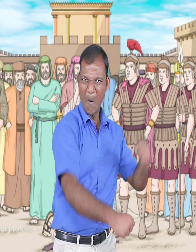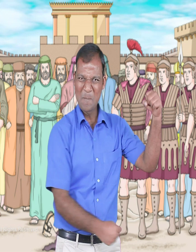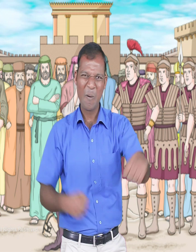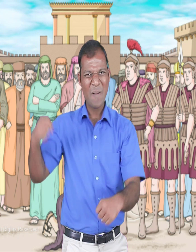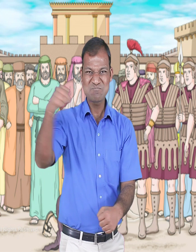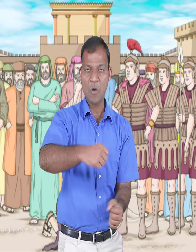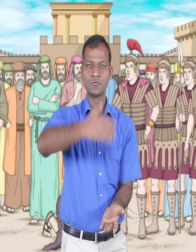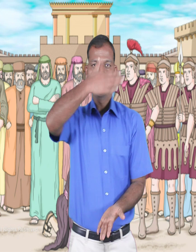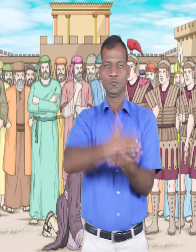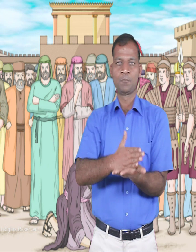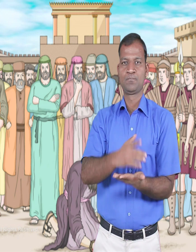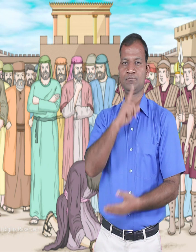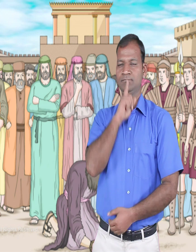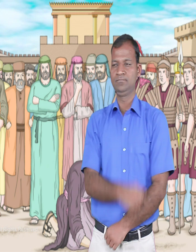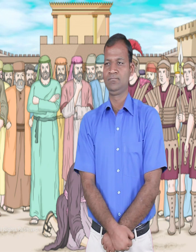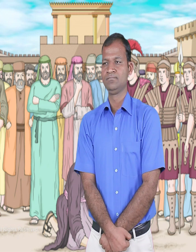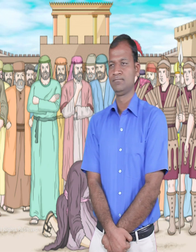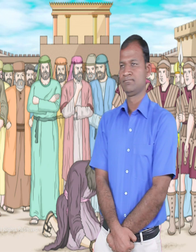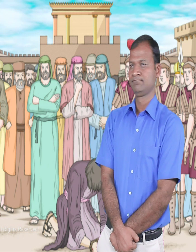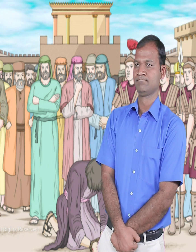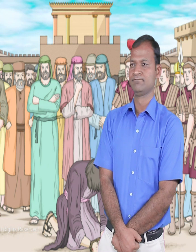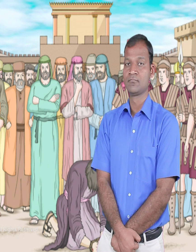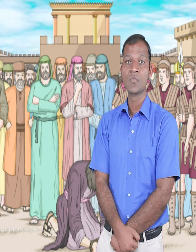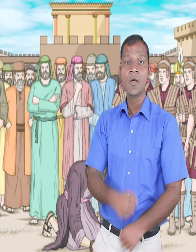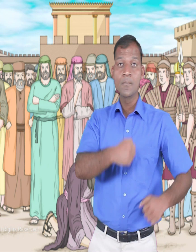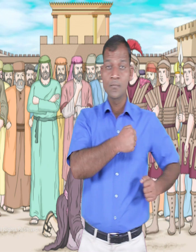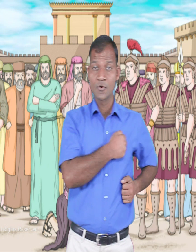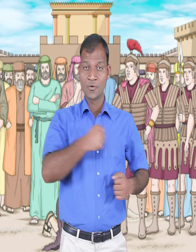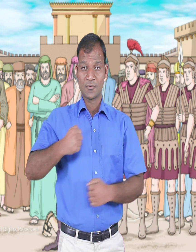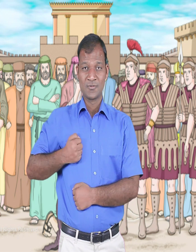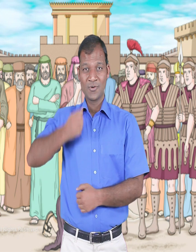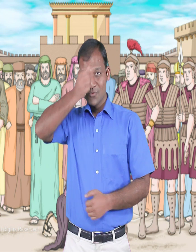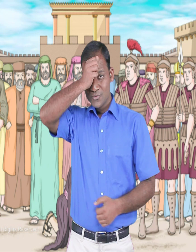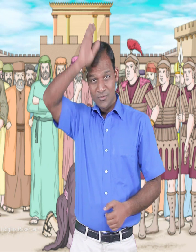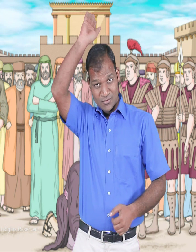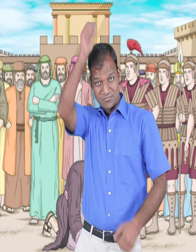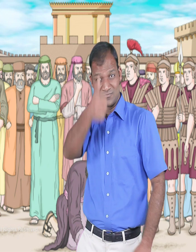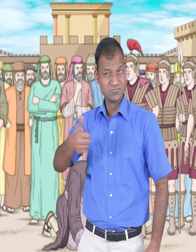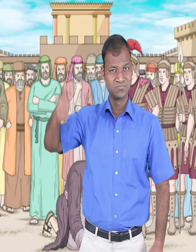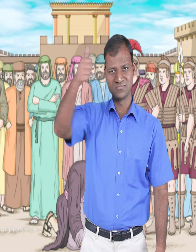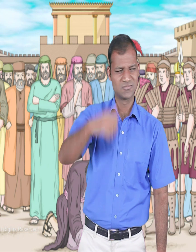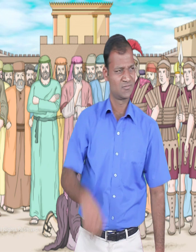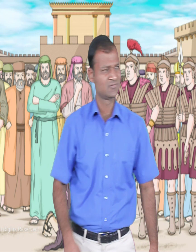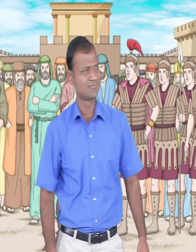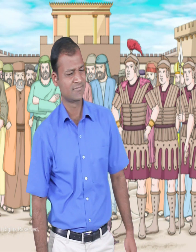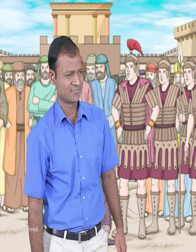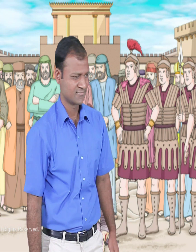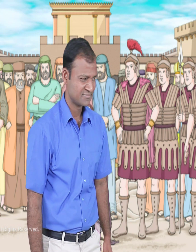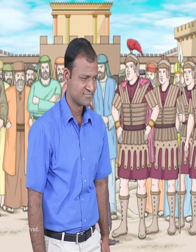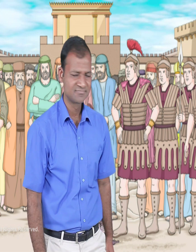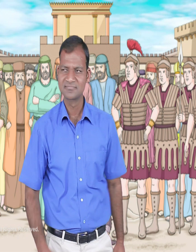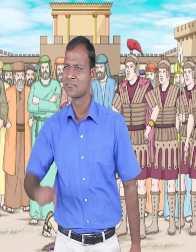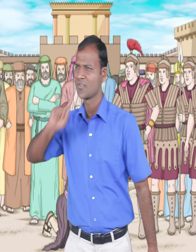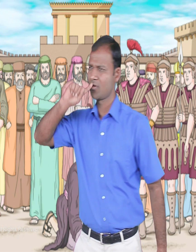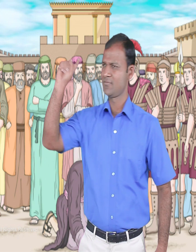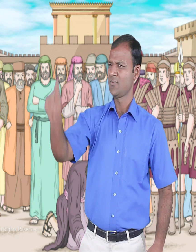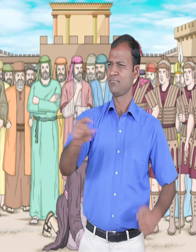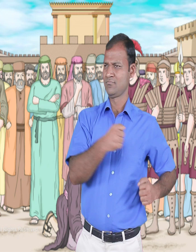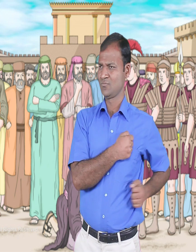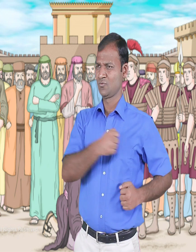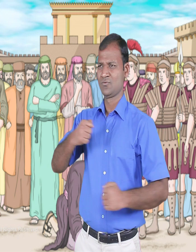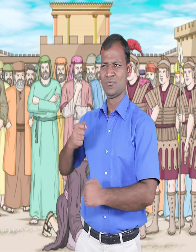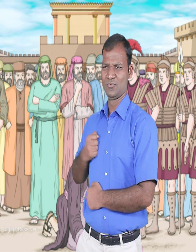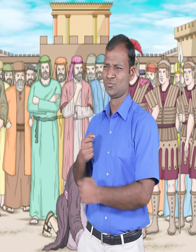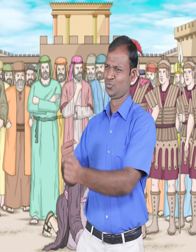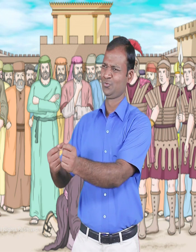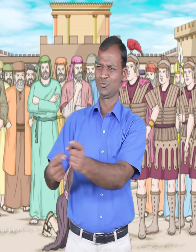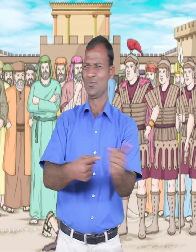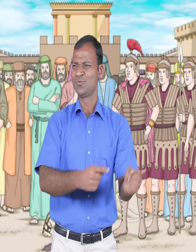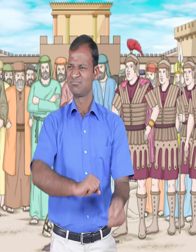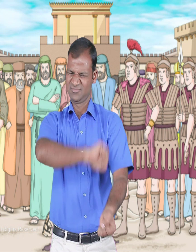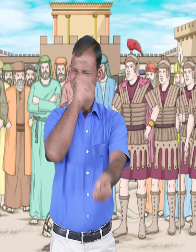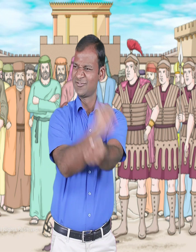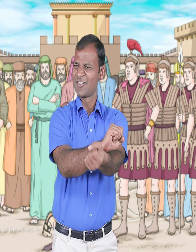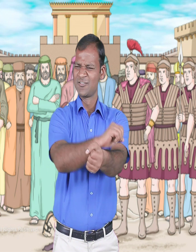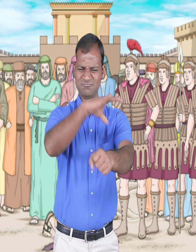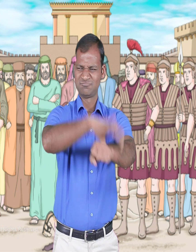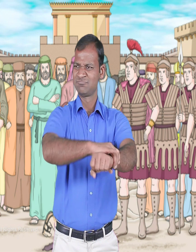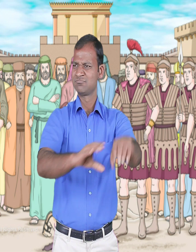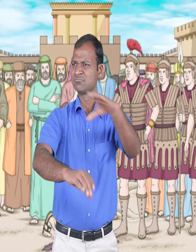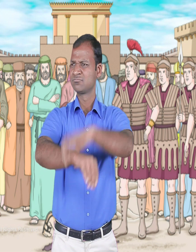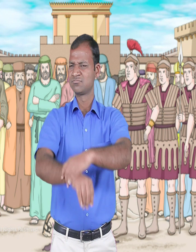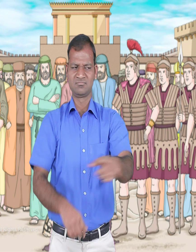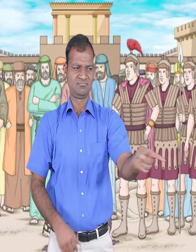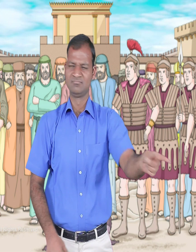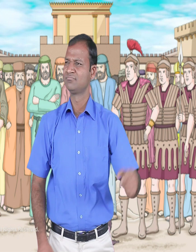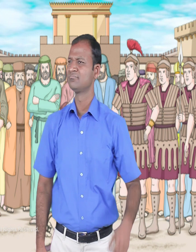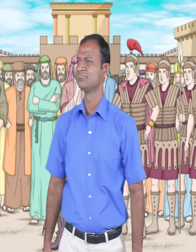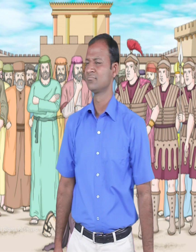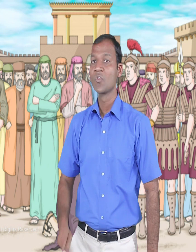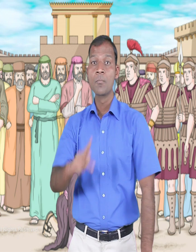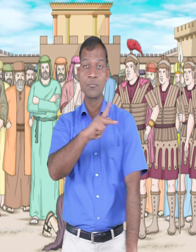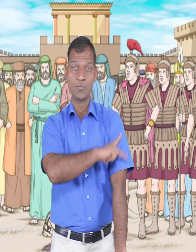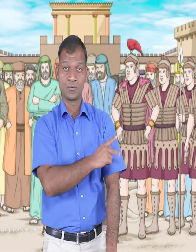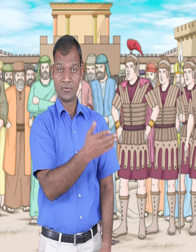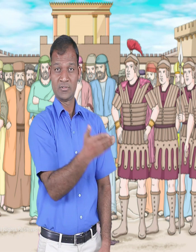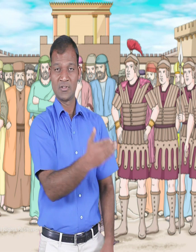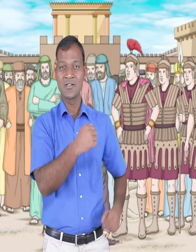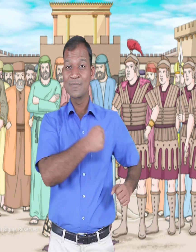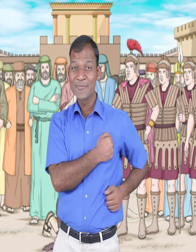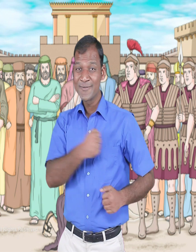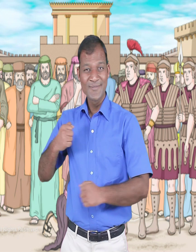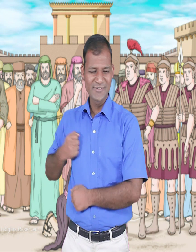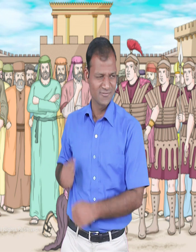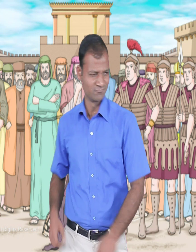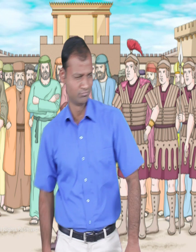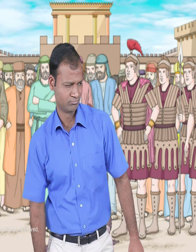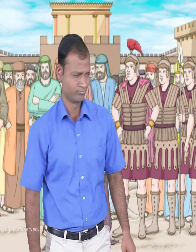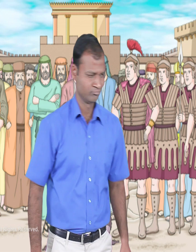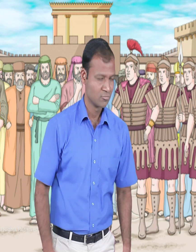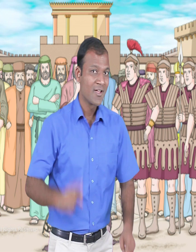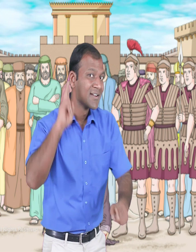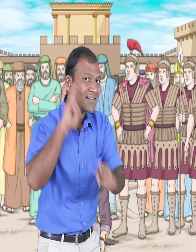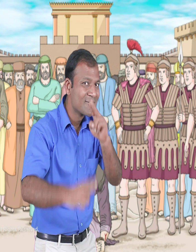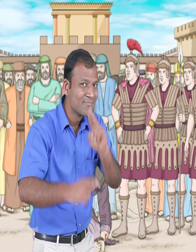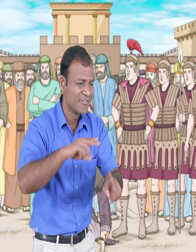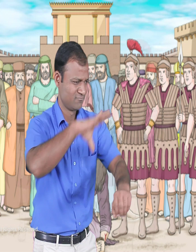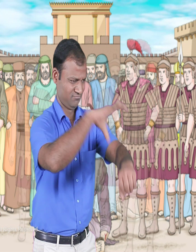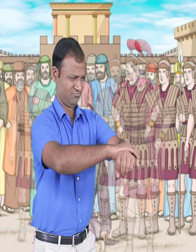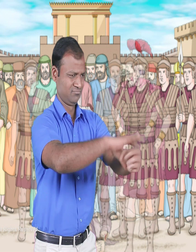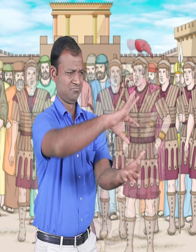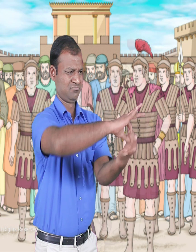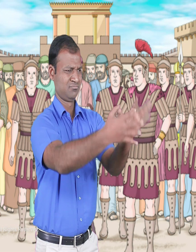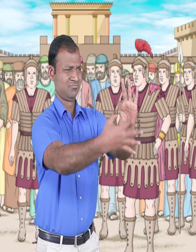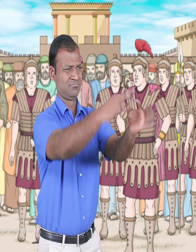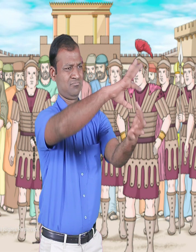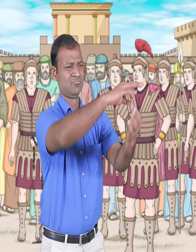When the people saw the commander and the soldiers, they stopped beating Paul.